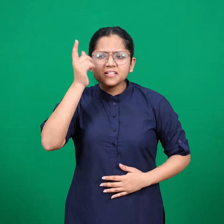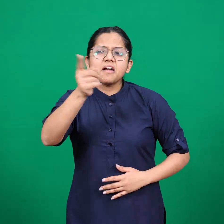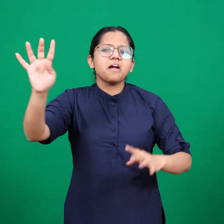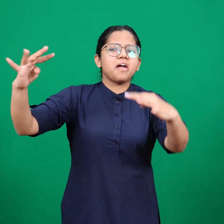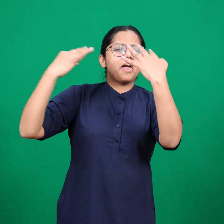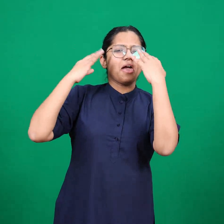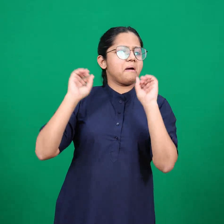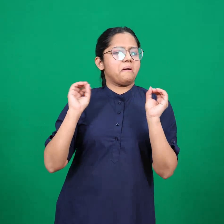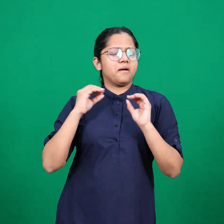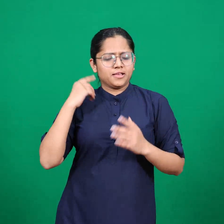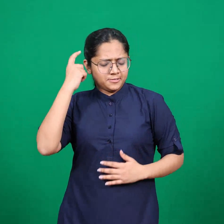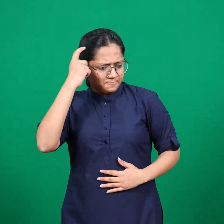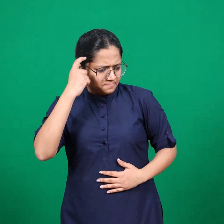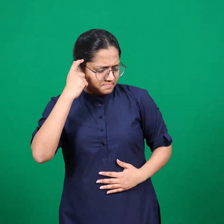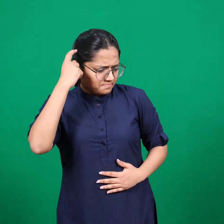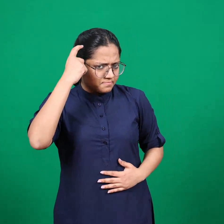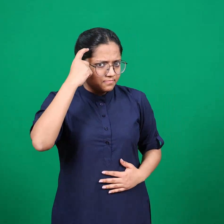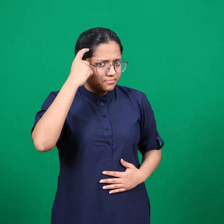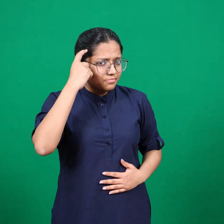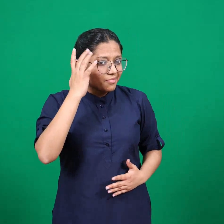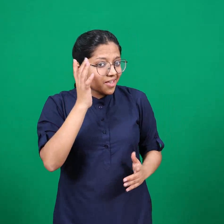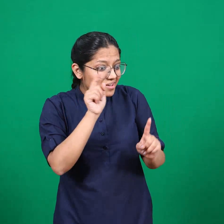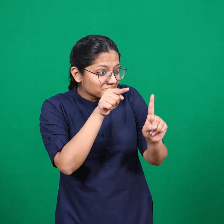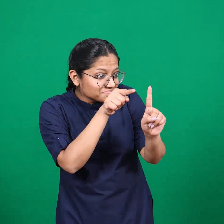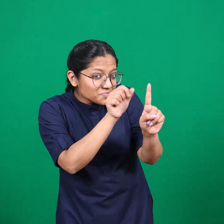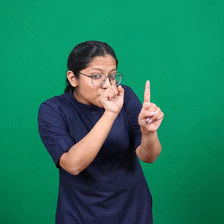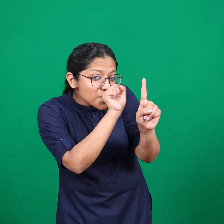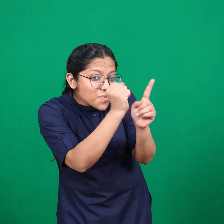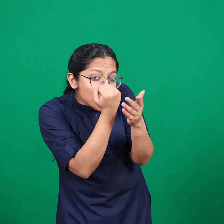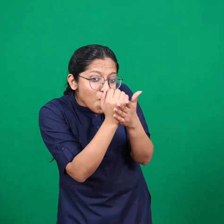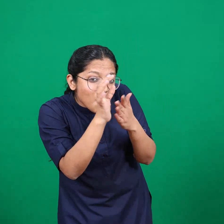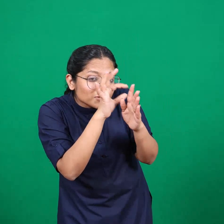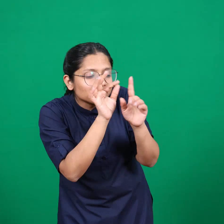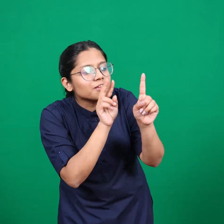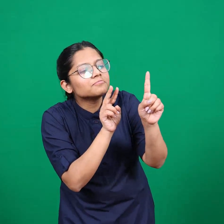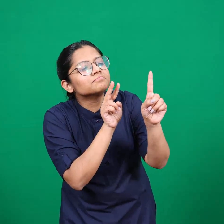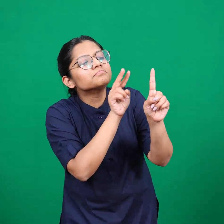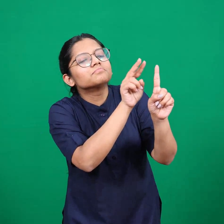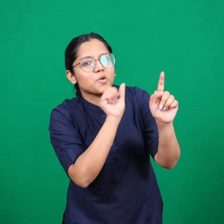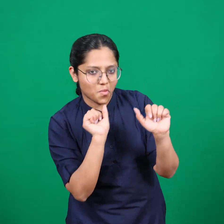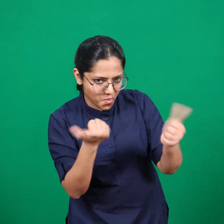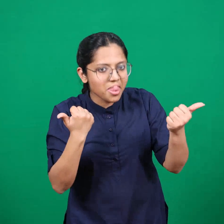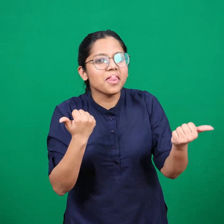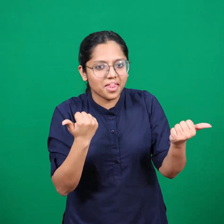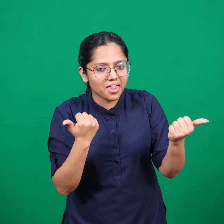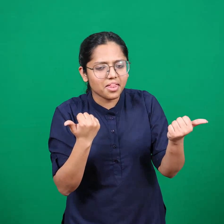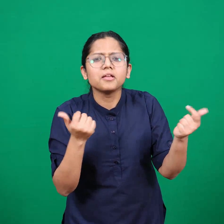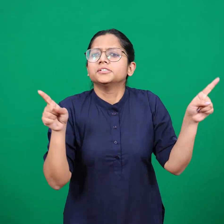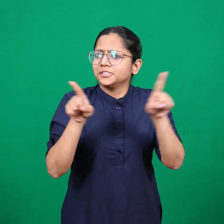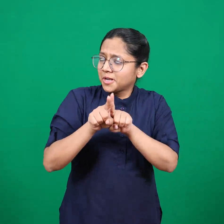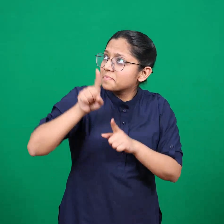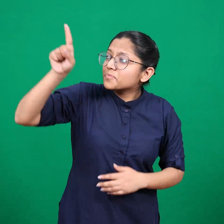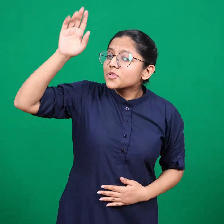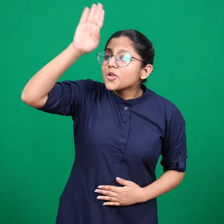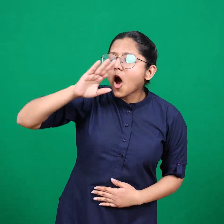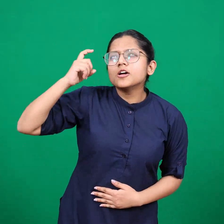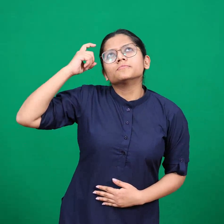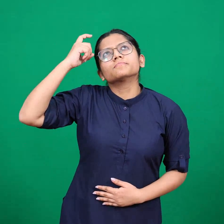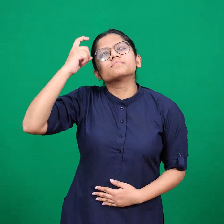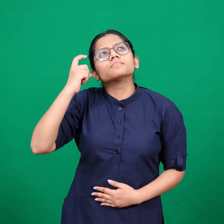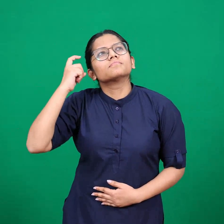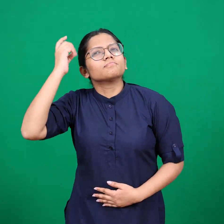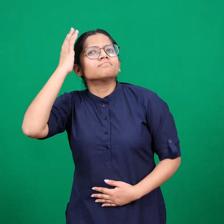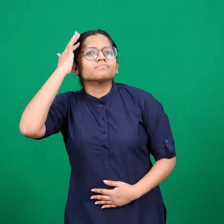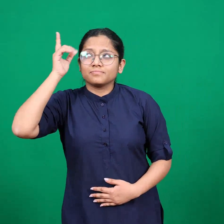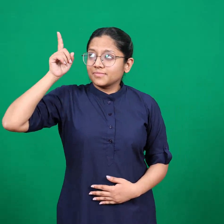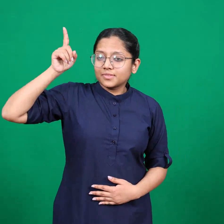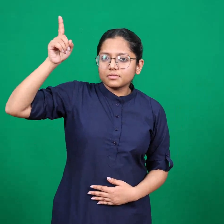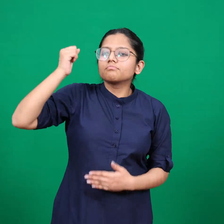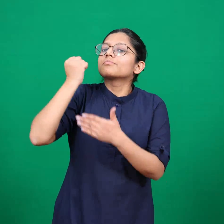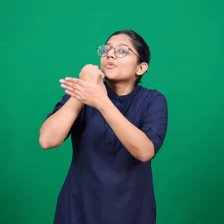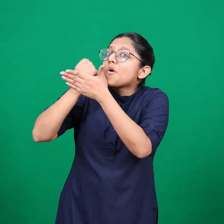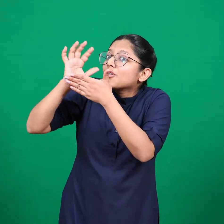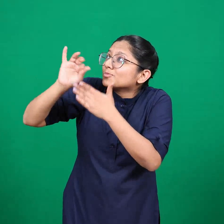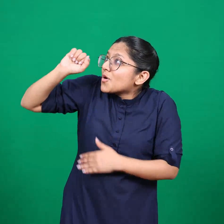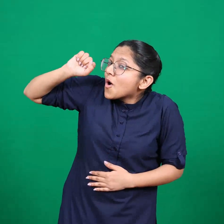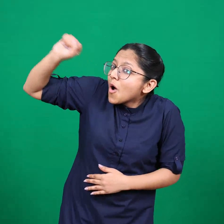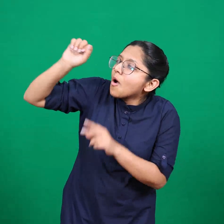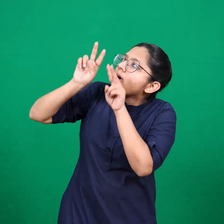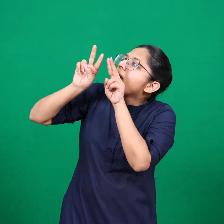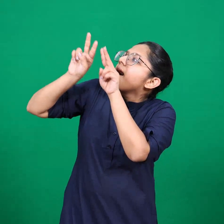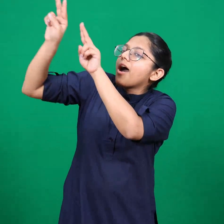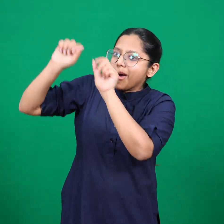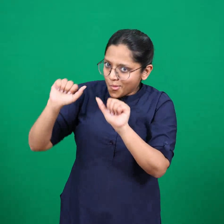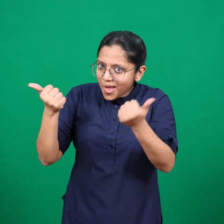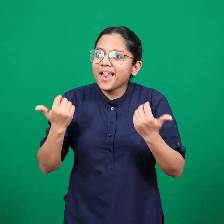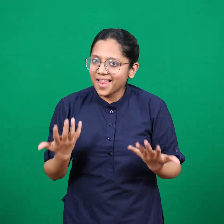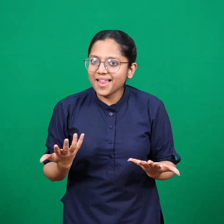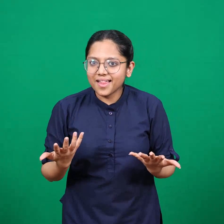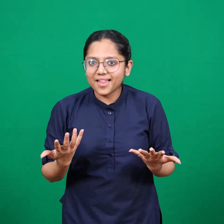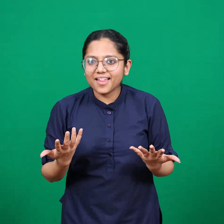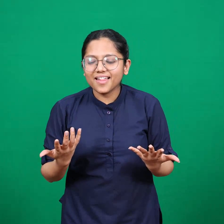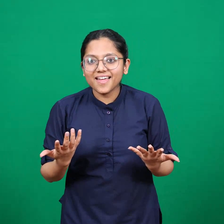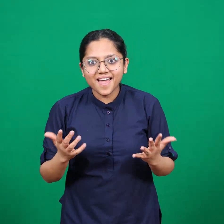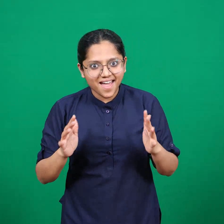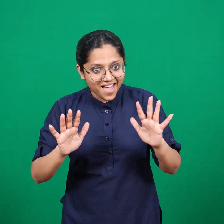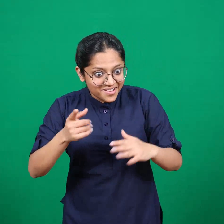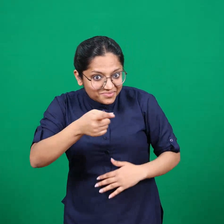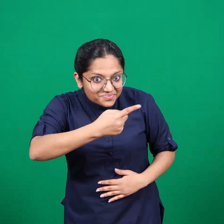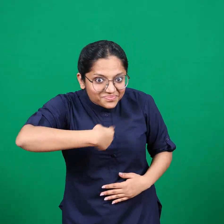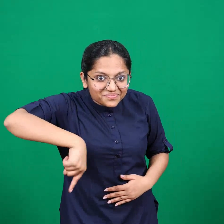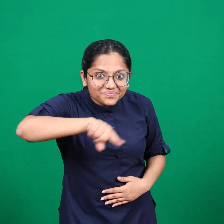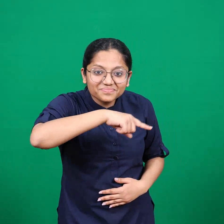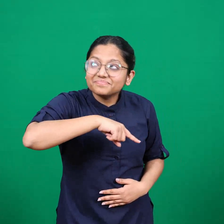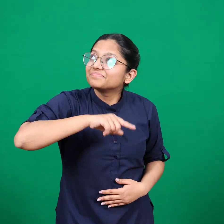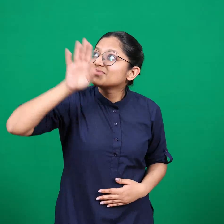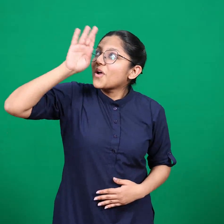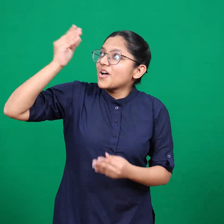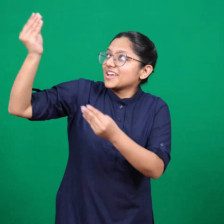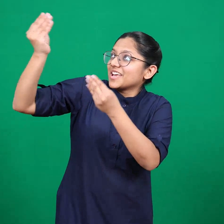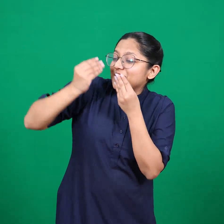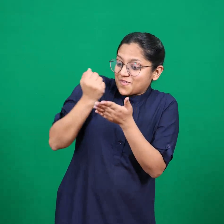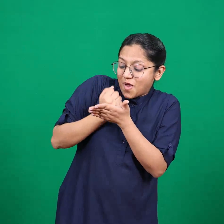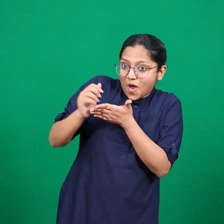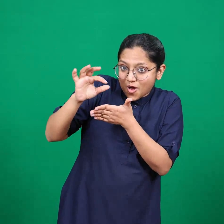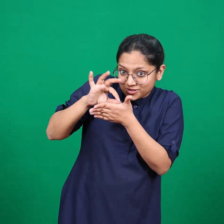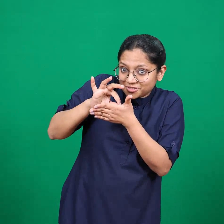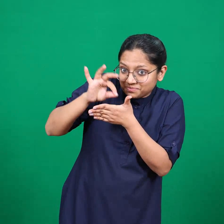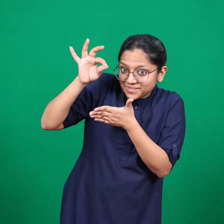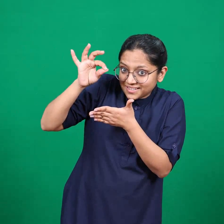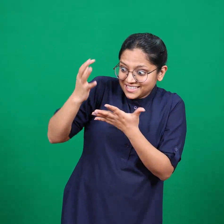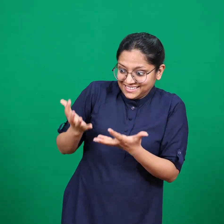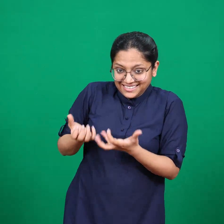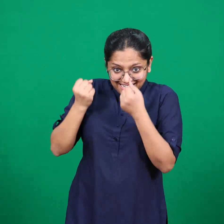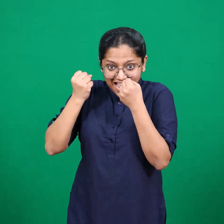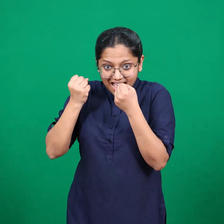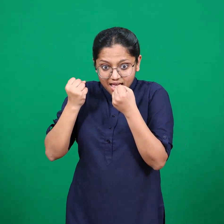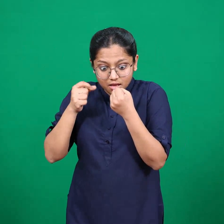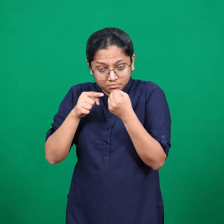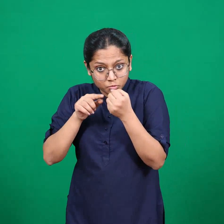So too, no one knows the thoughts of God except the Spirit of God.